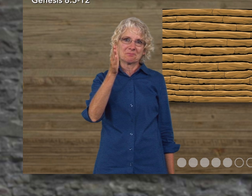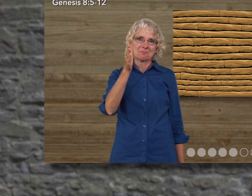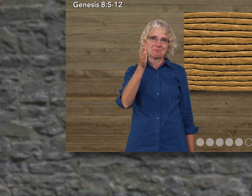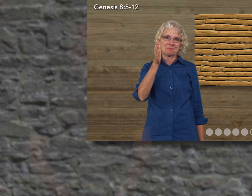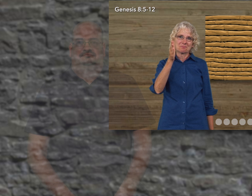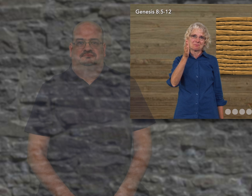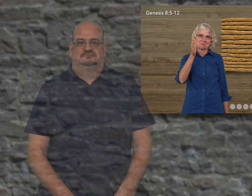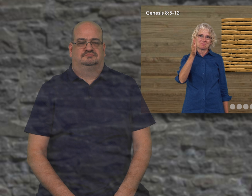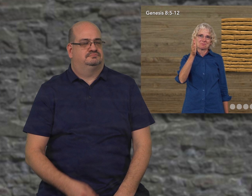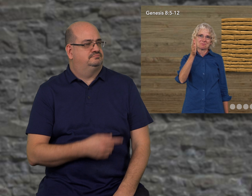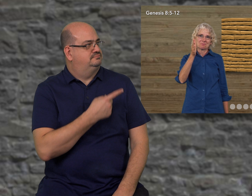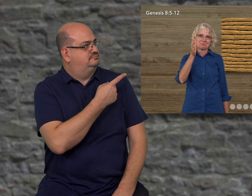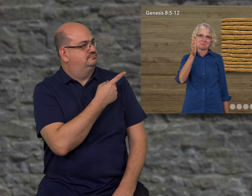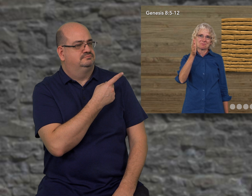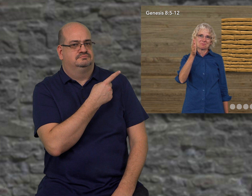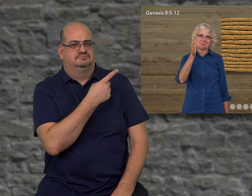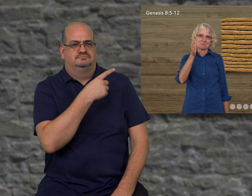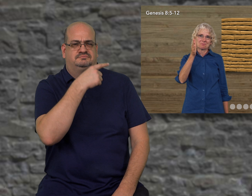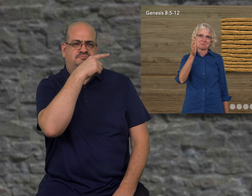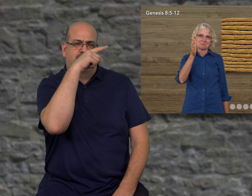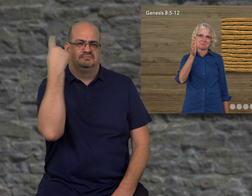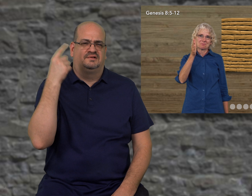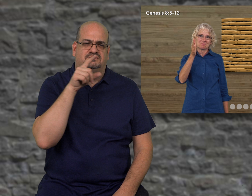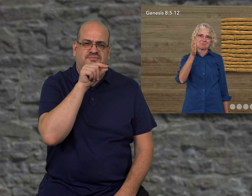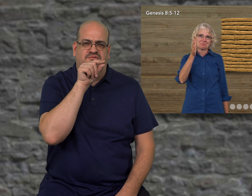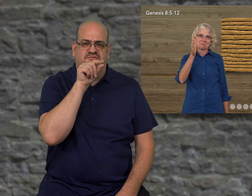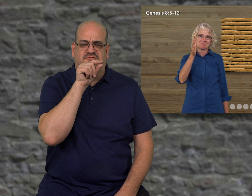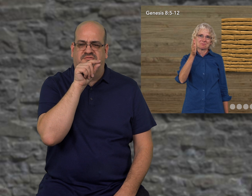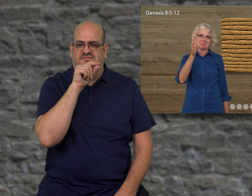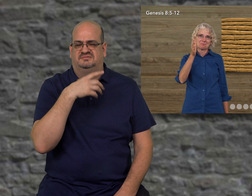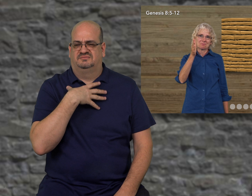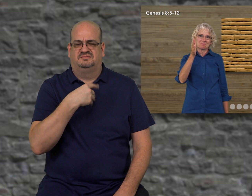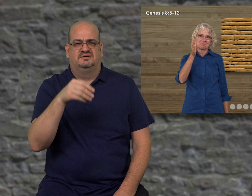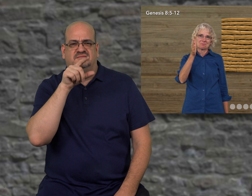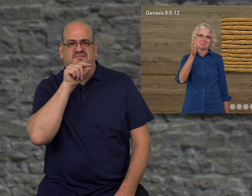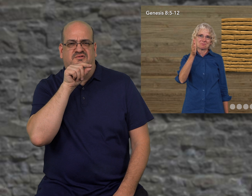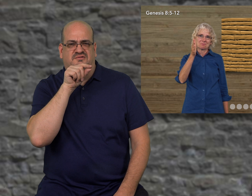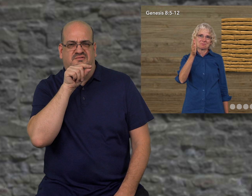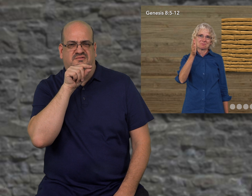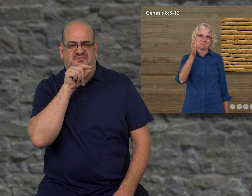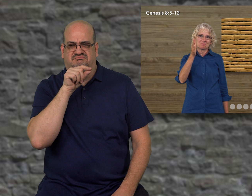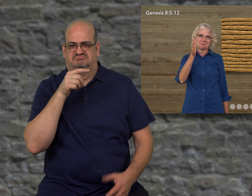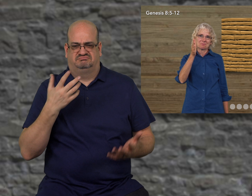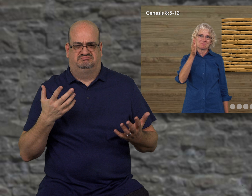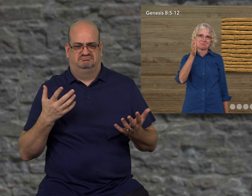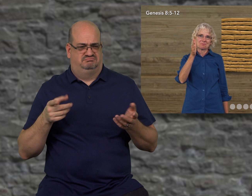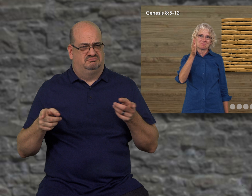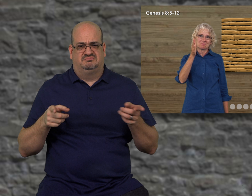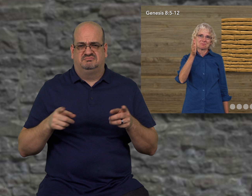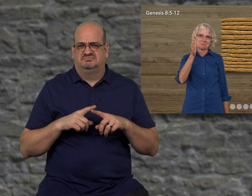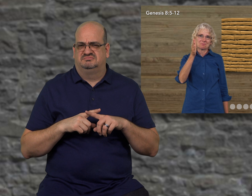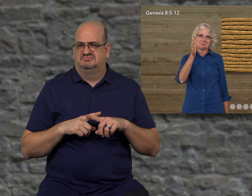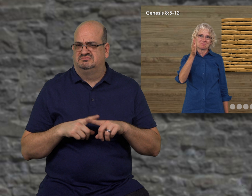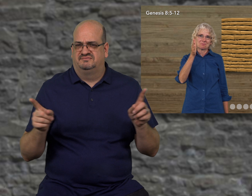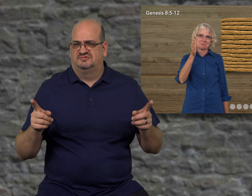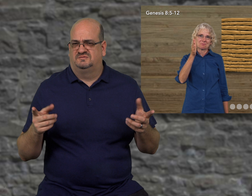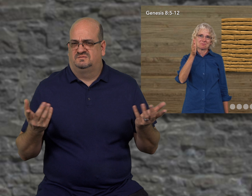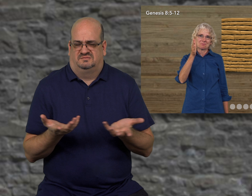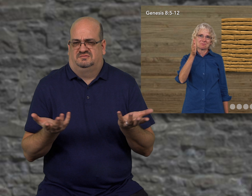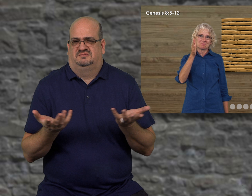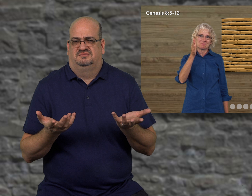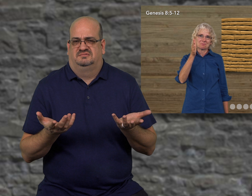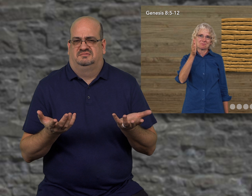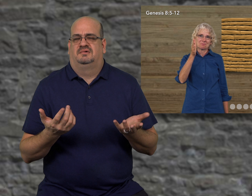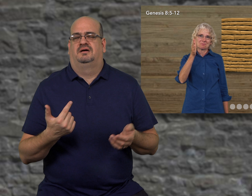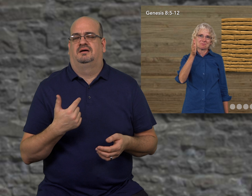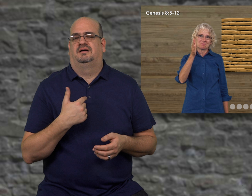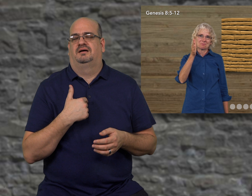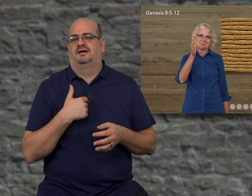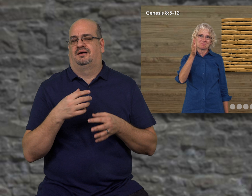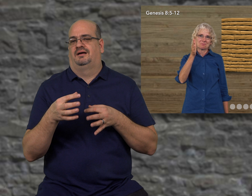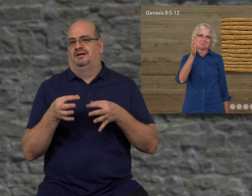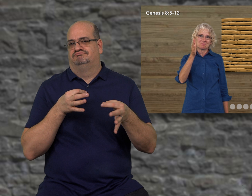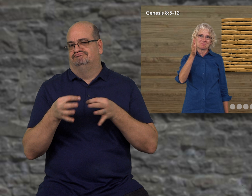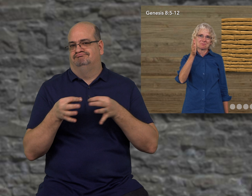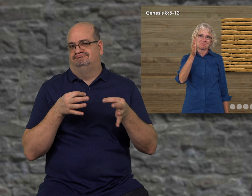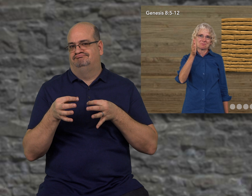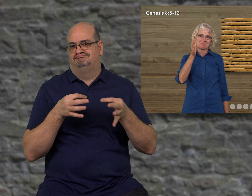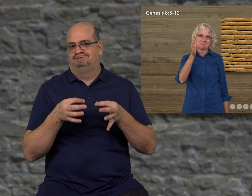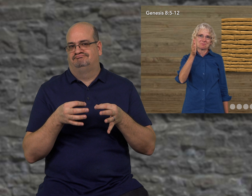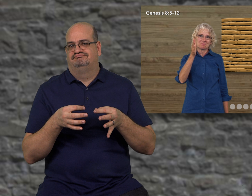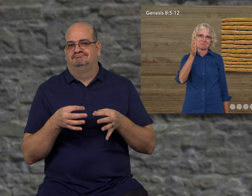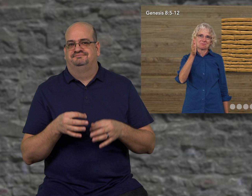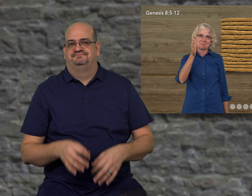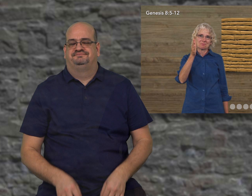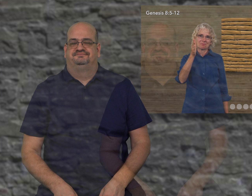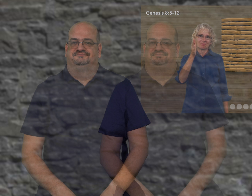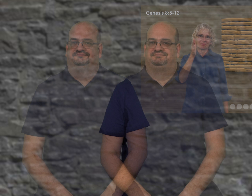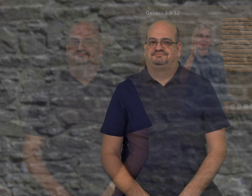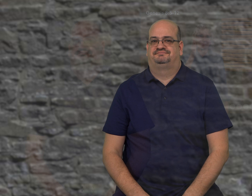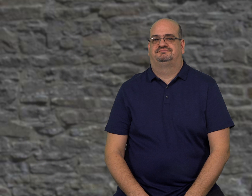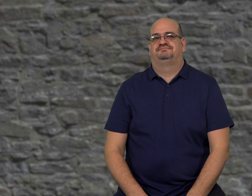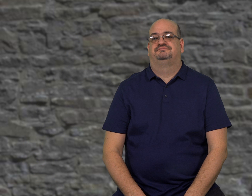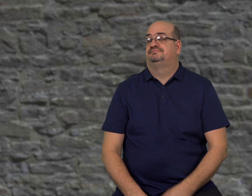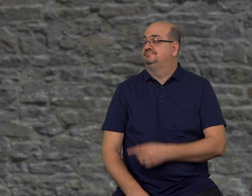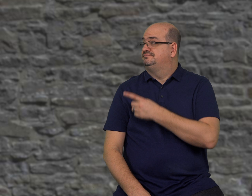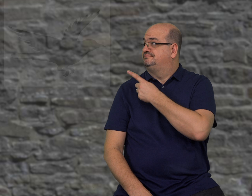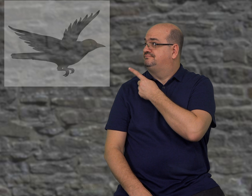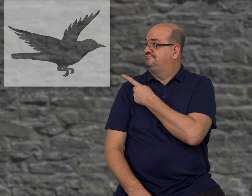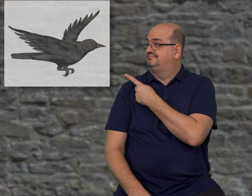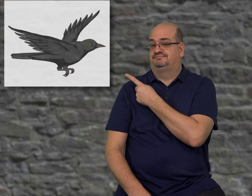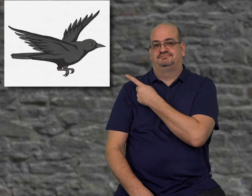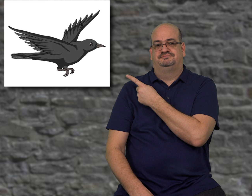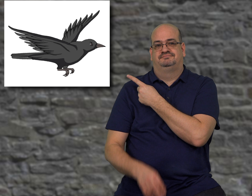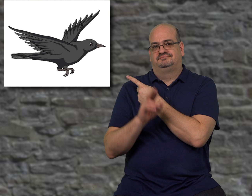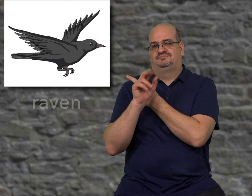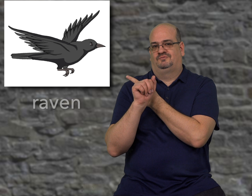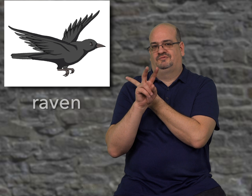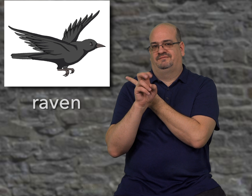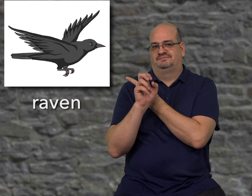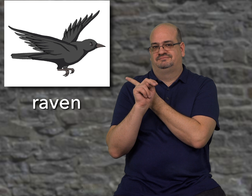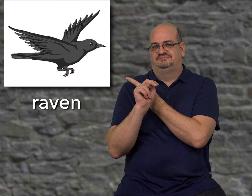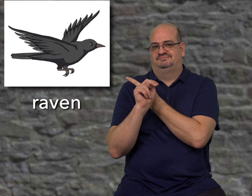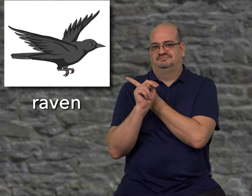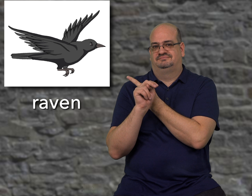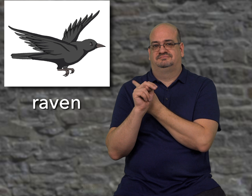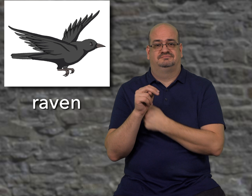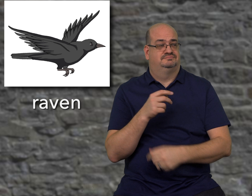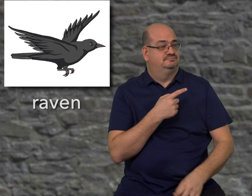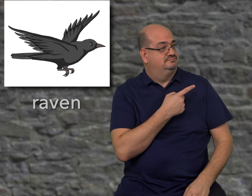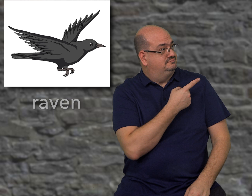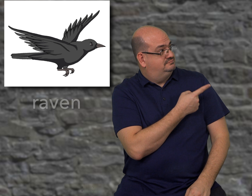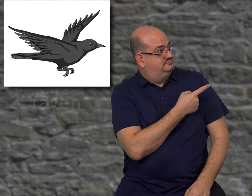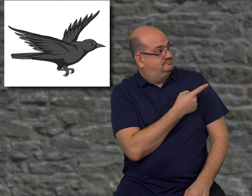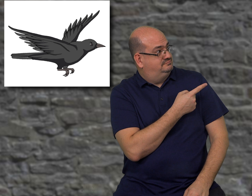Noah waited seven more days and again sent out the dove from the ark.